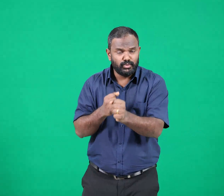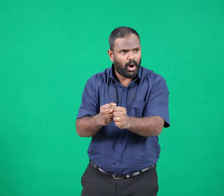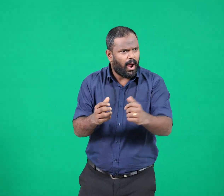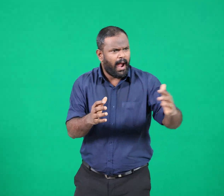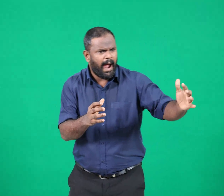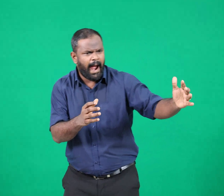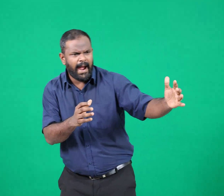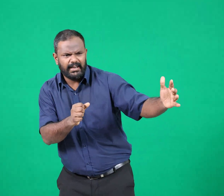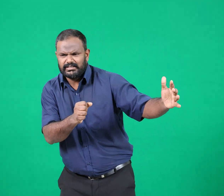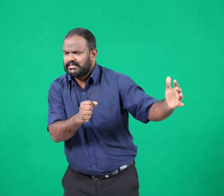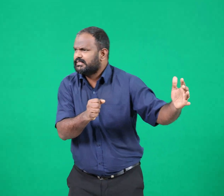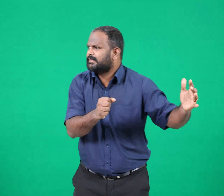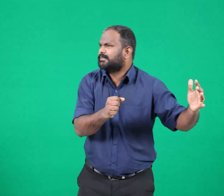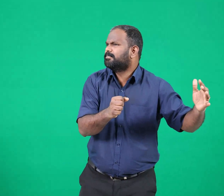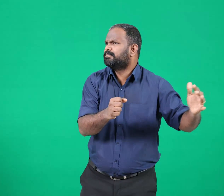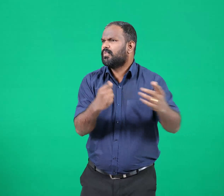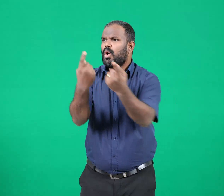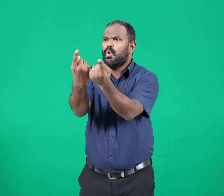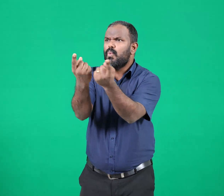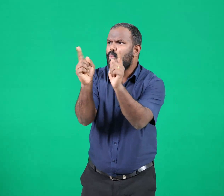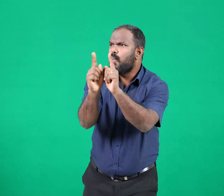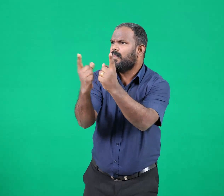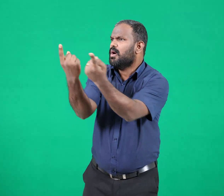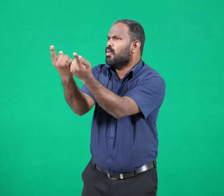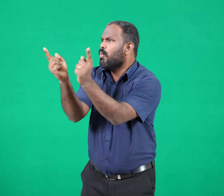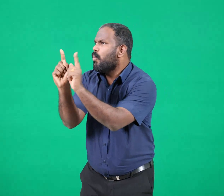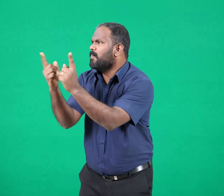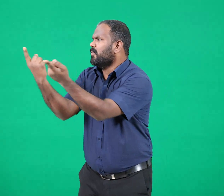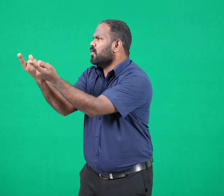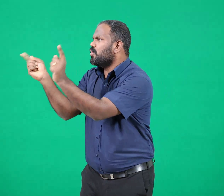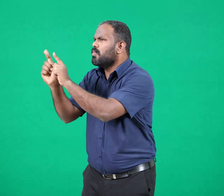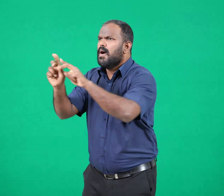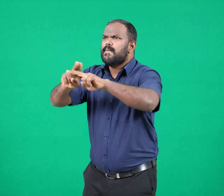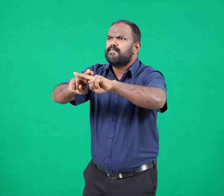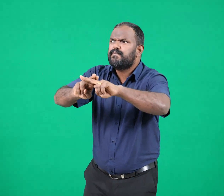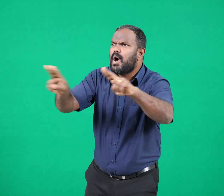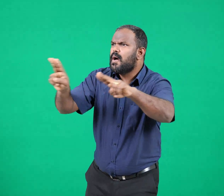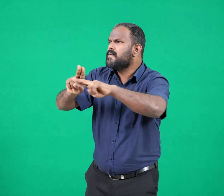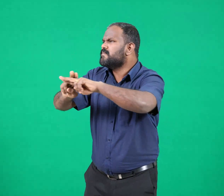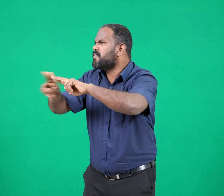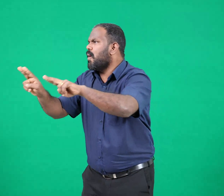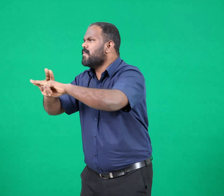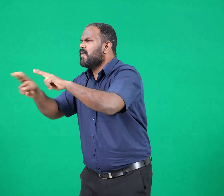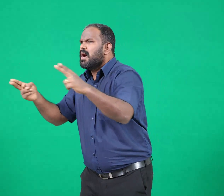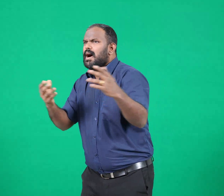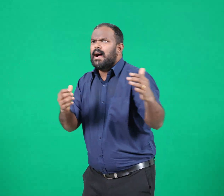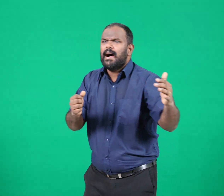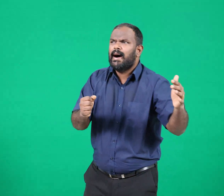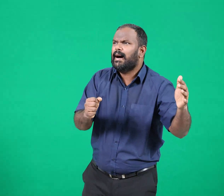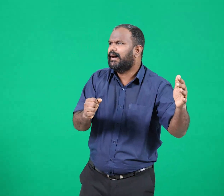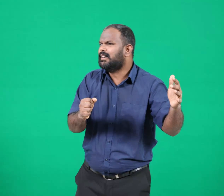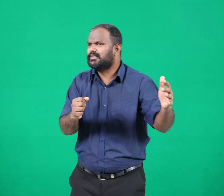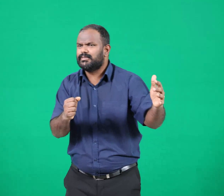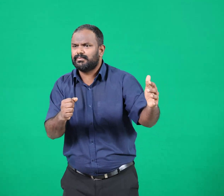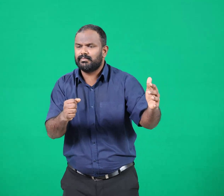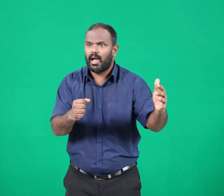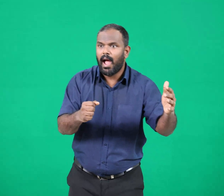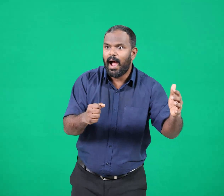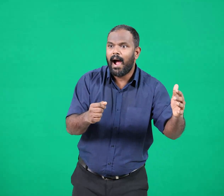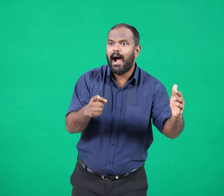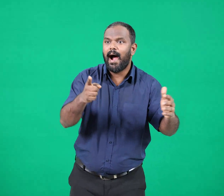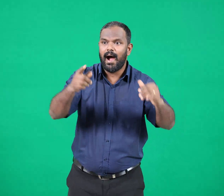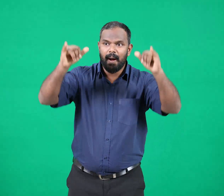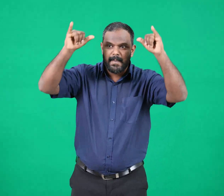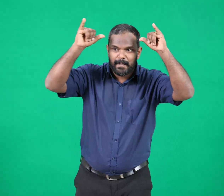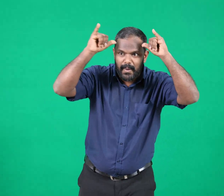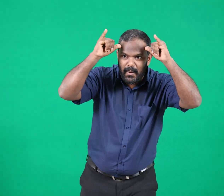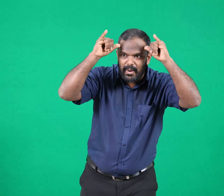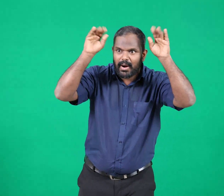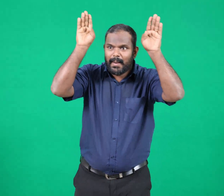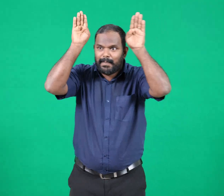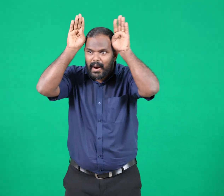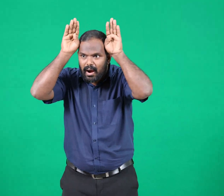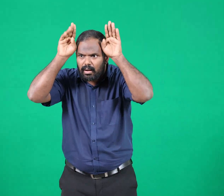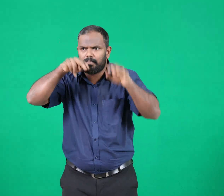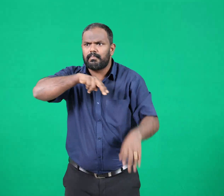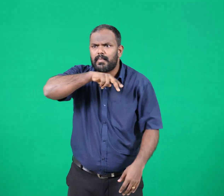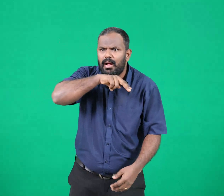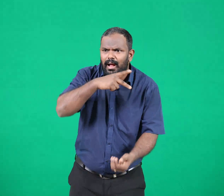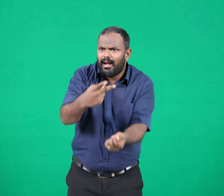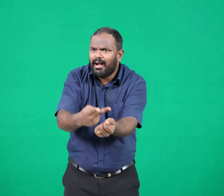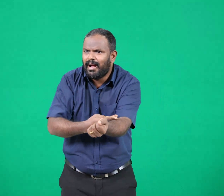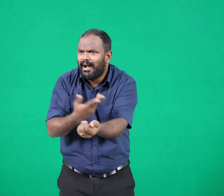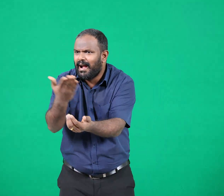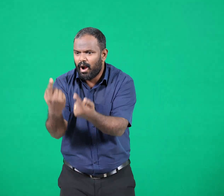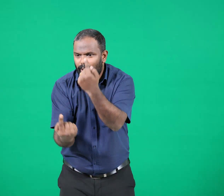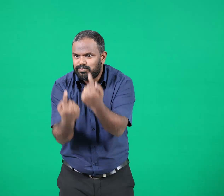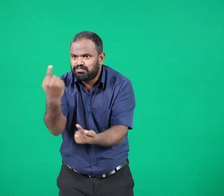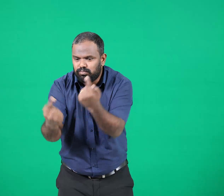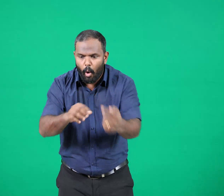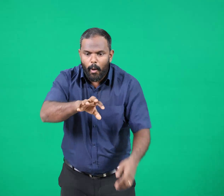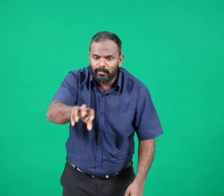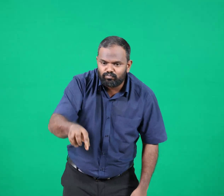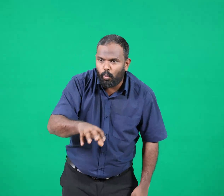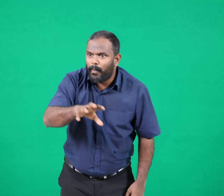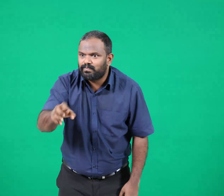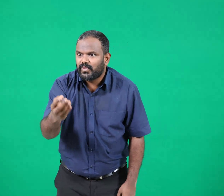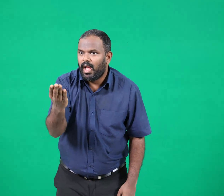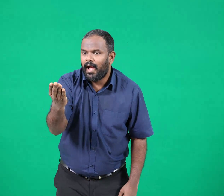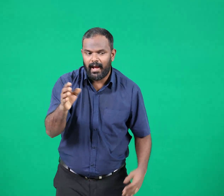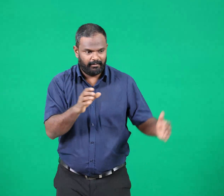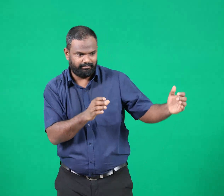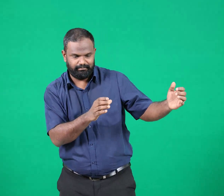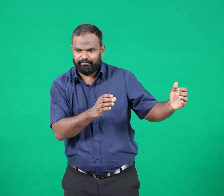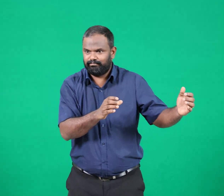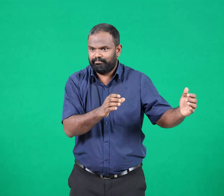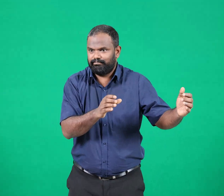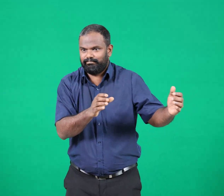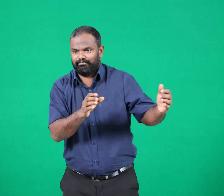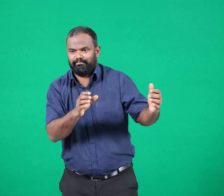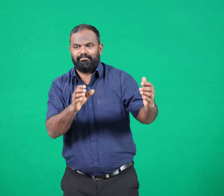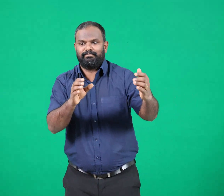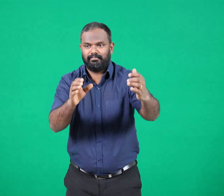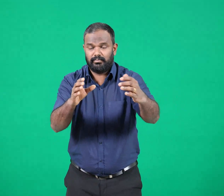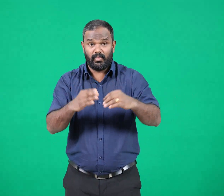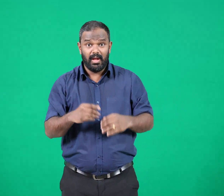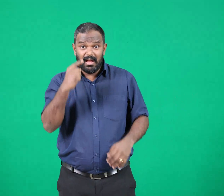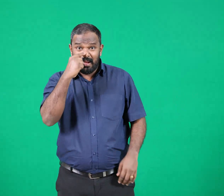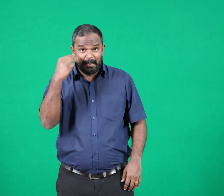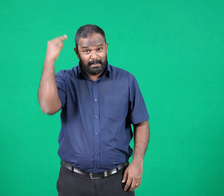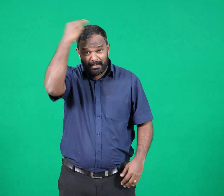And she gave birth to her firstborn, a Son.